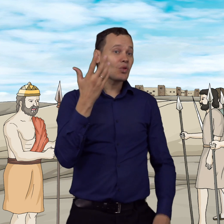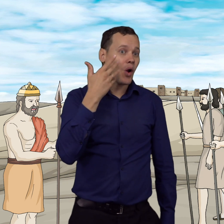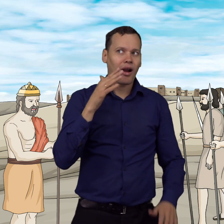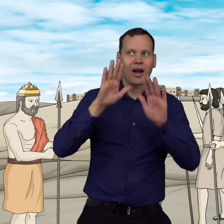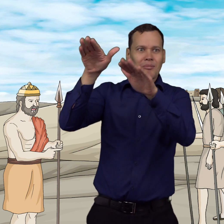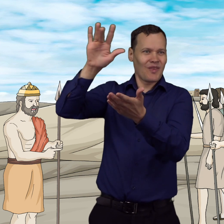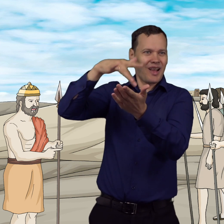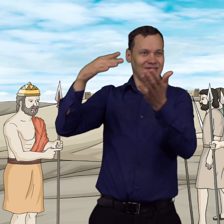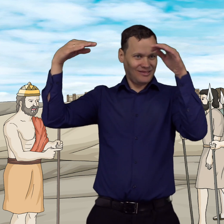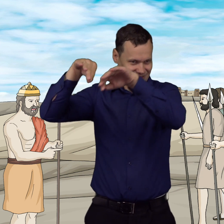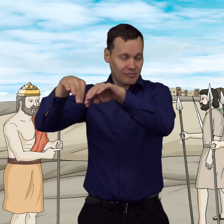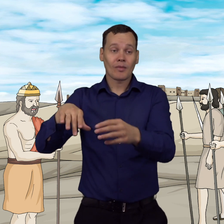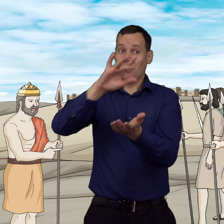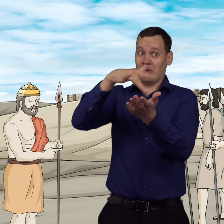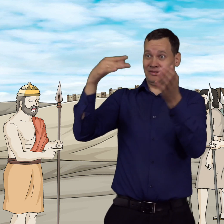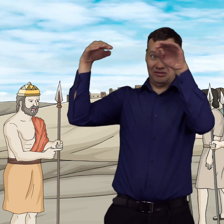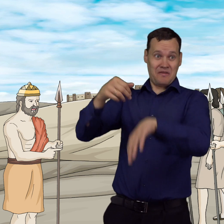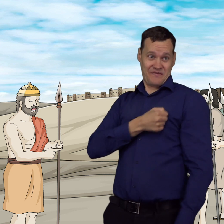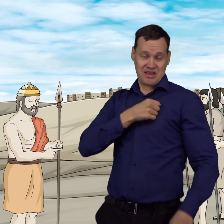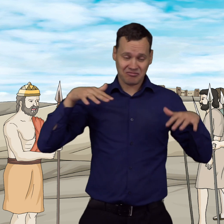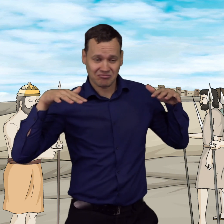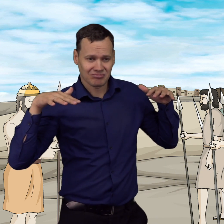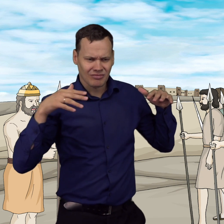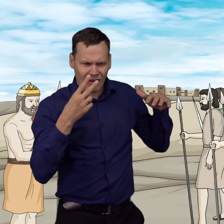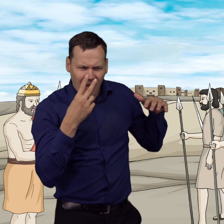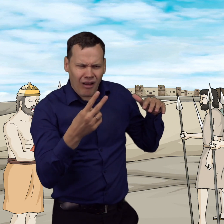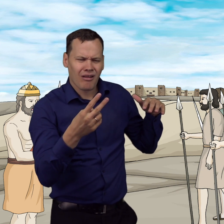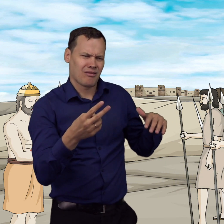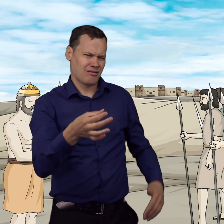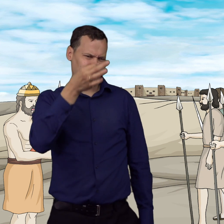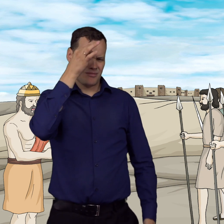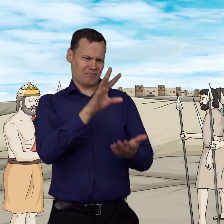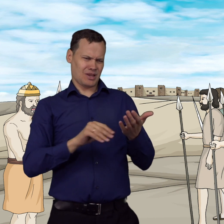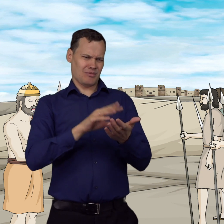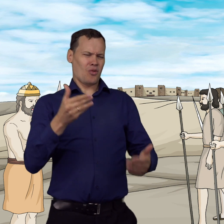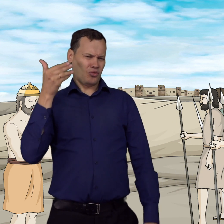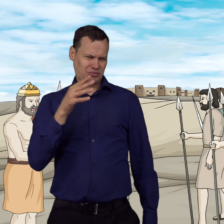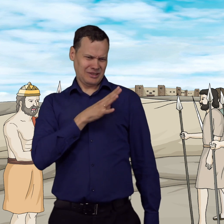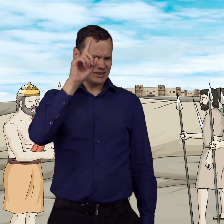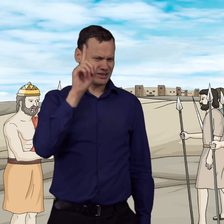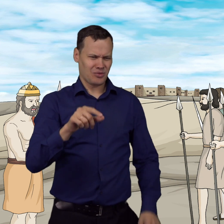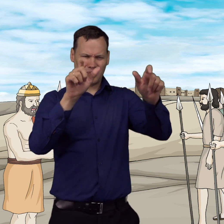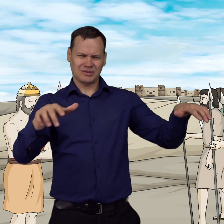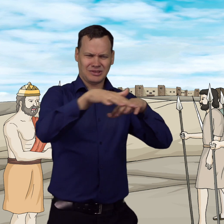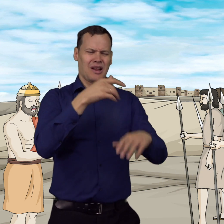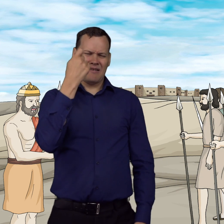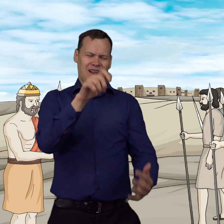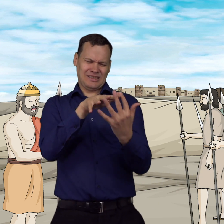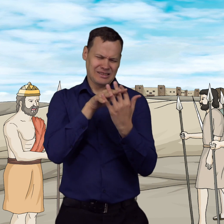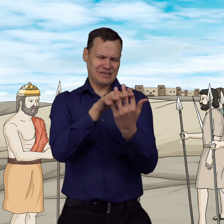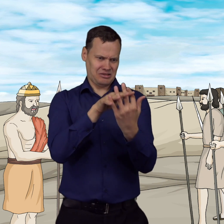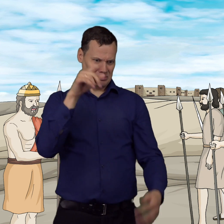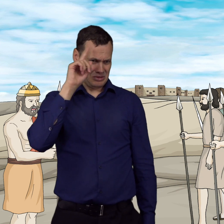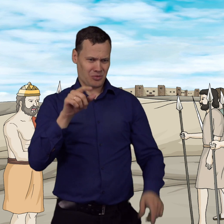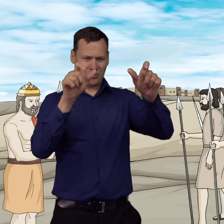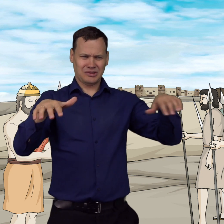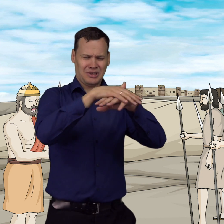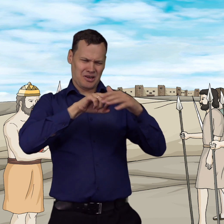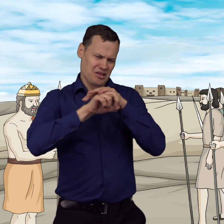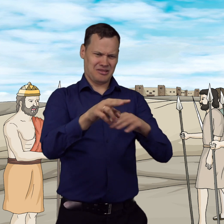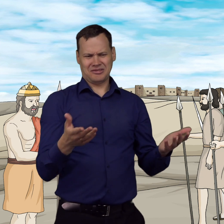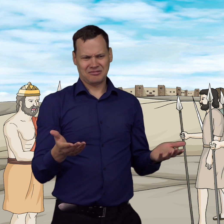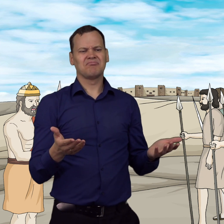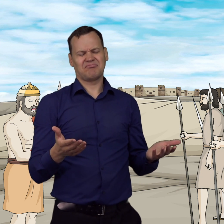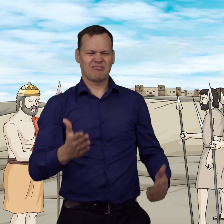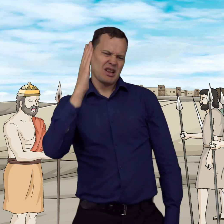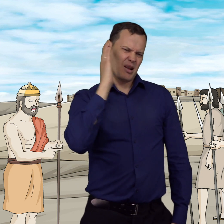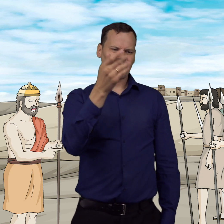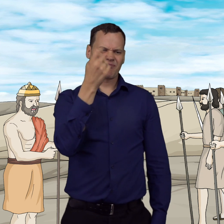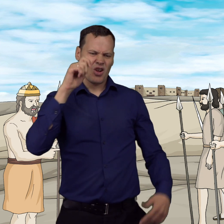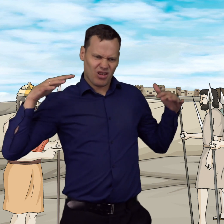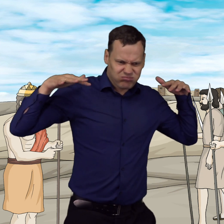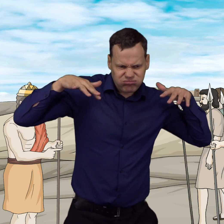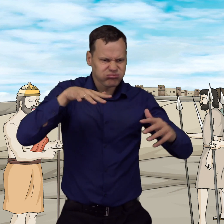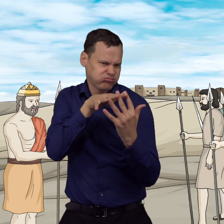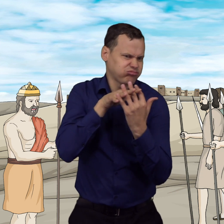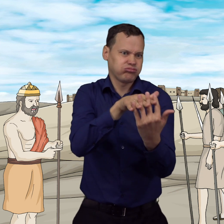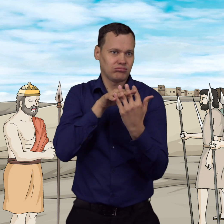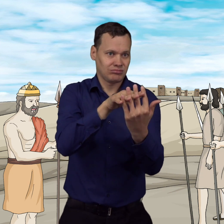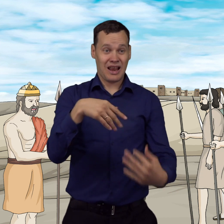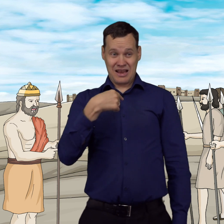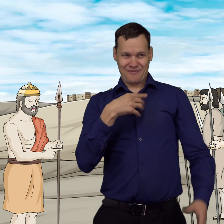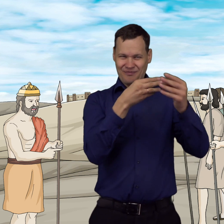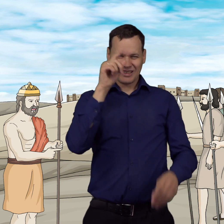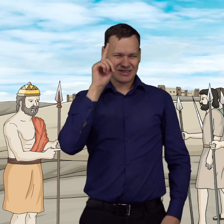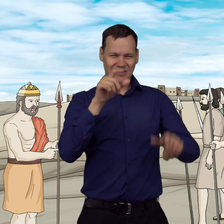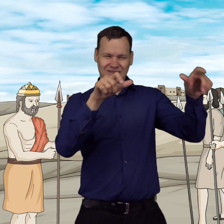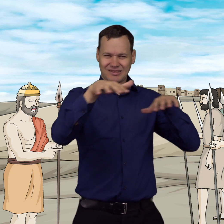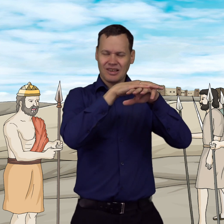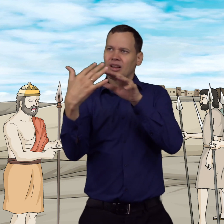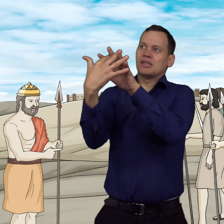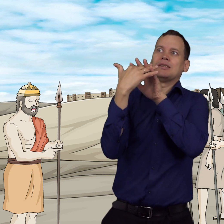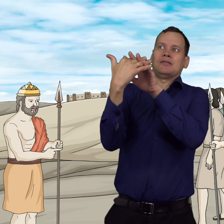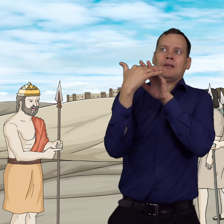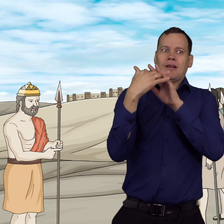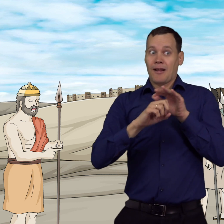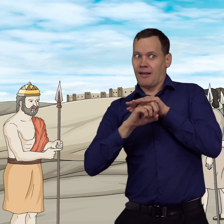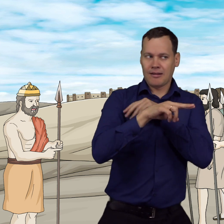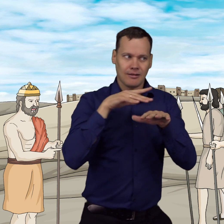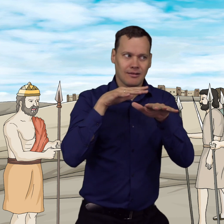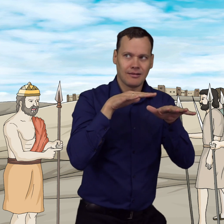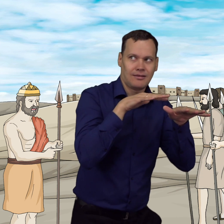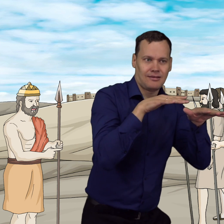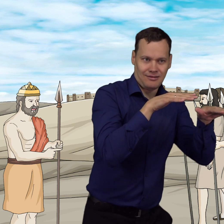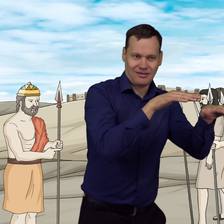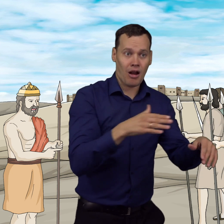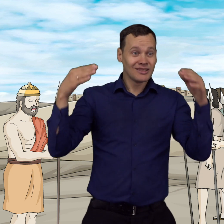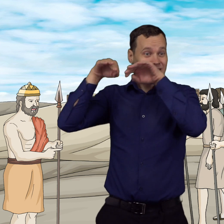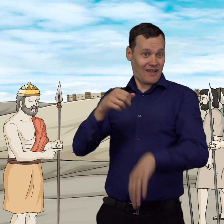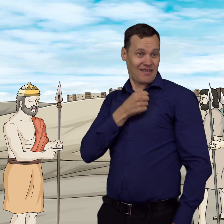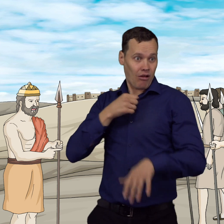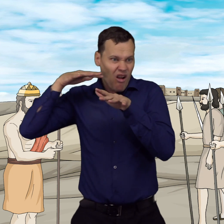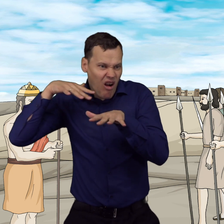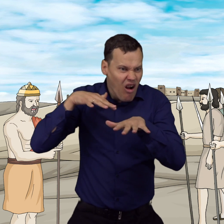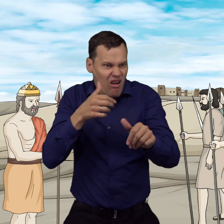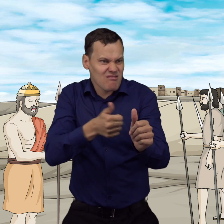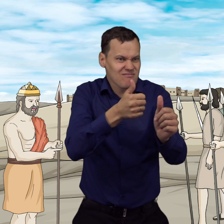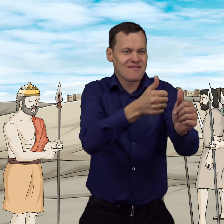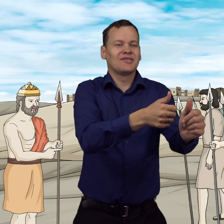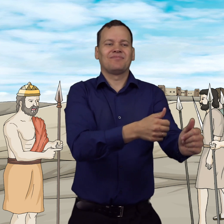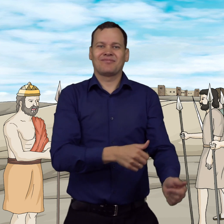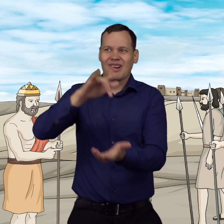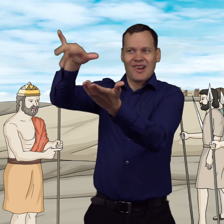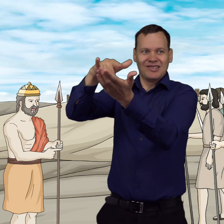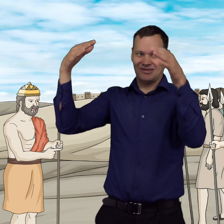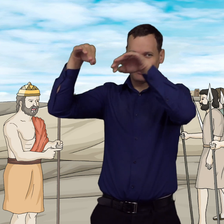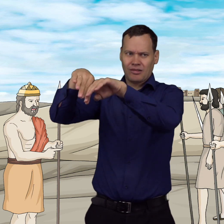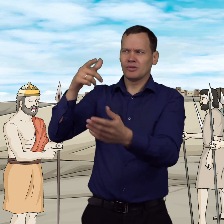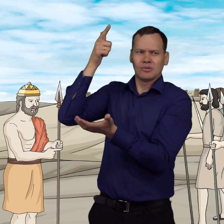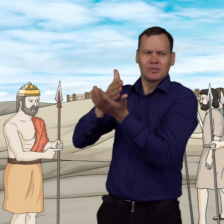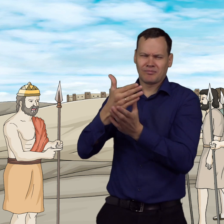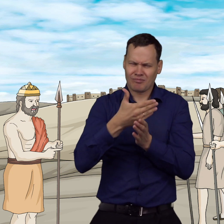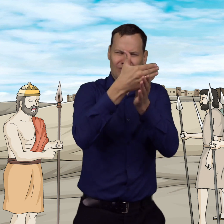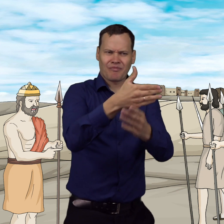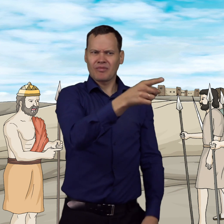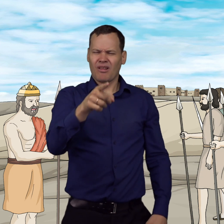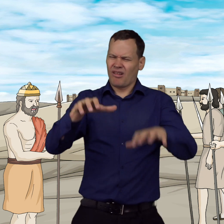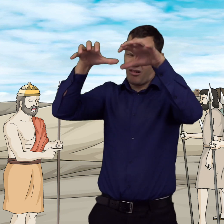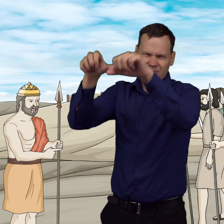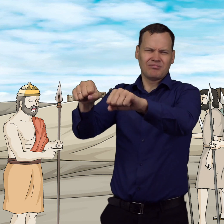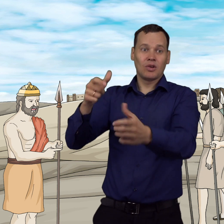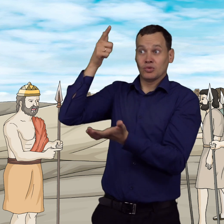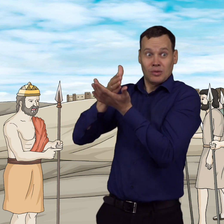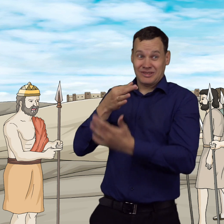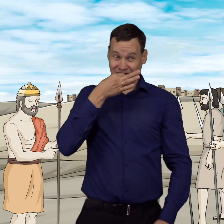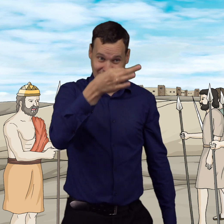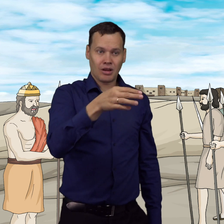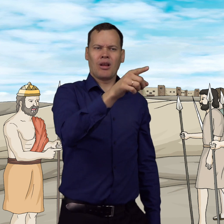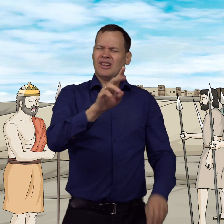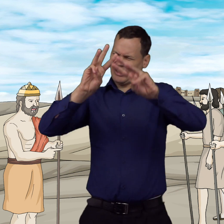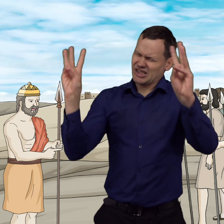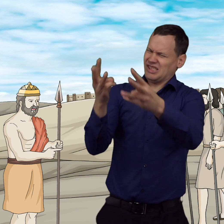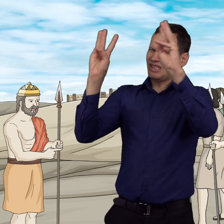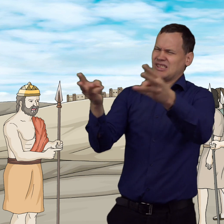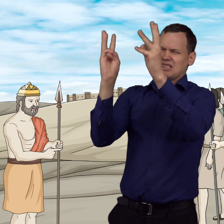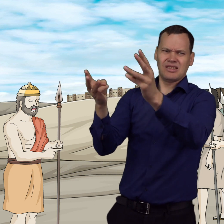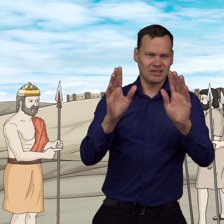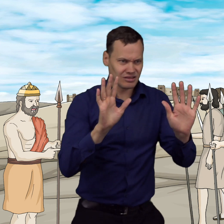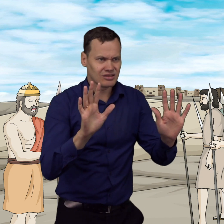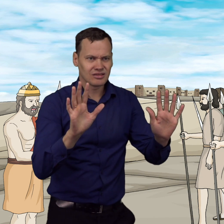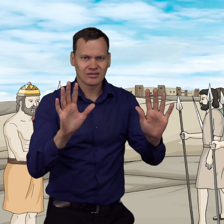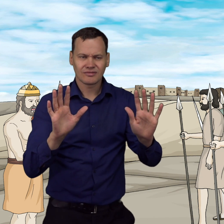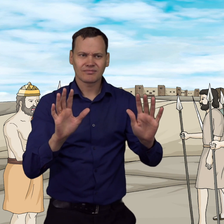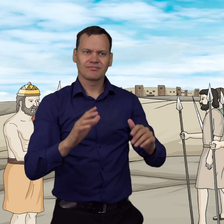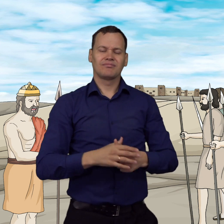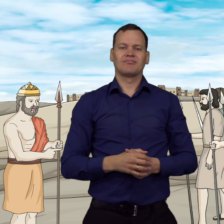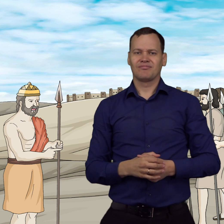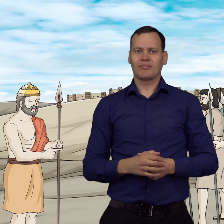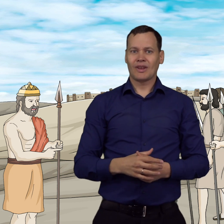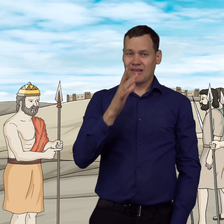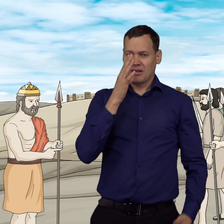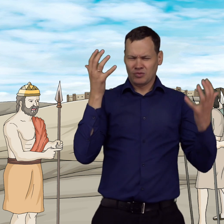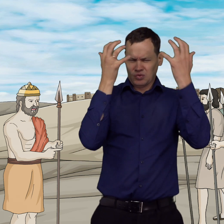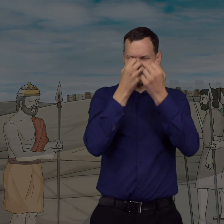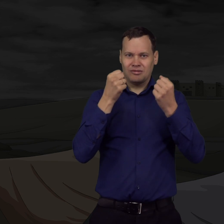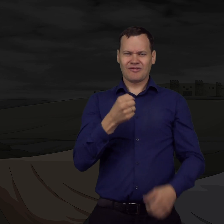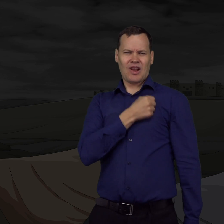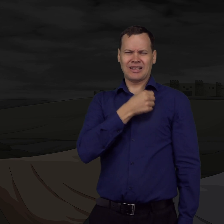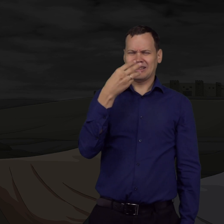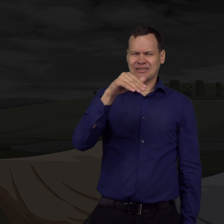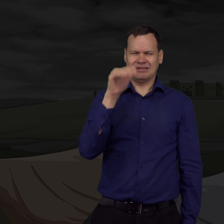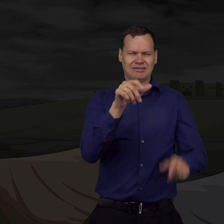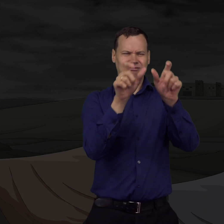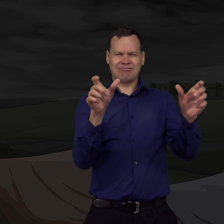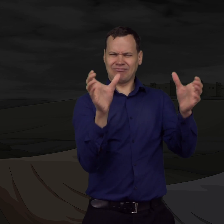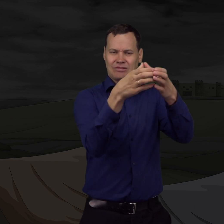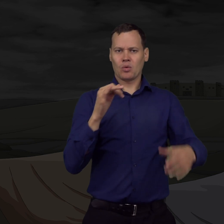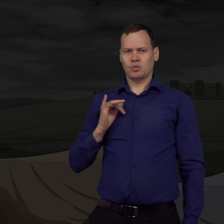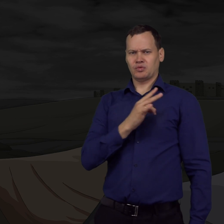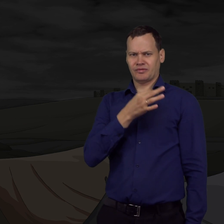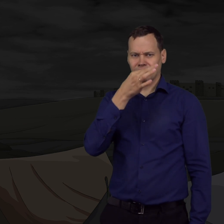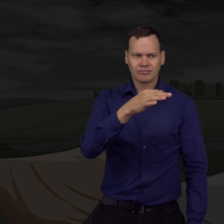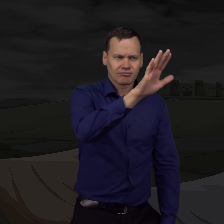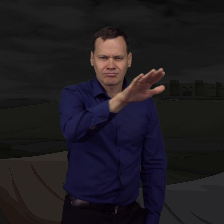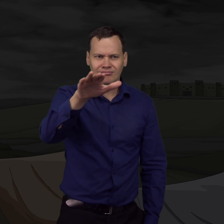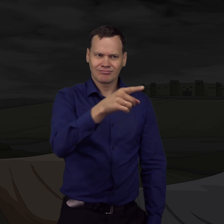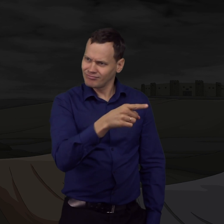So as we flee from them, you are to rise from the ambush and seize the city, for the LORD your God will deliver it into your hand. And when you have taken the city, set it on fire. Do as the LORD has commanded! See, I have given you orders.”